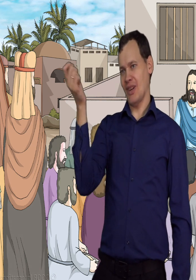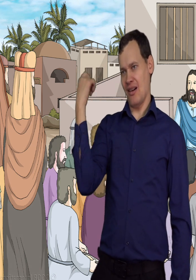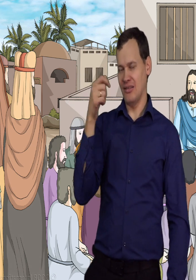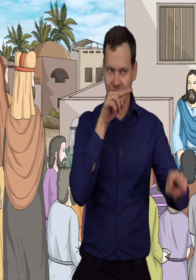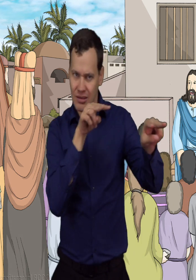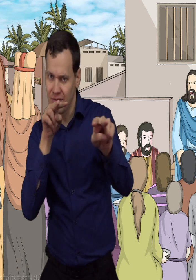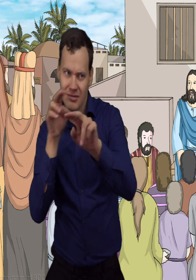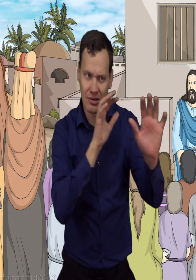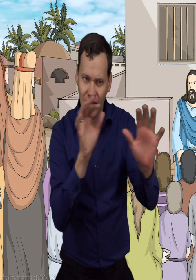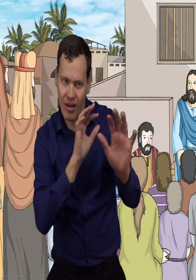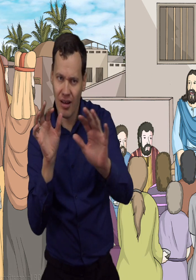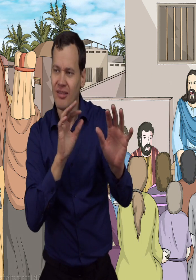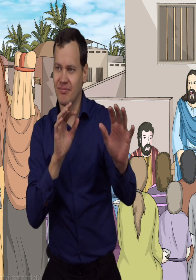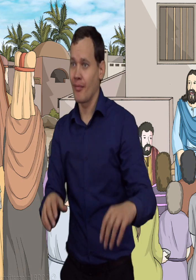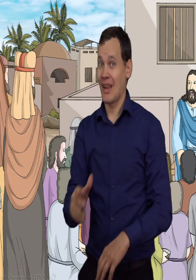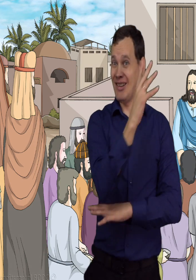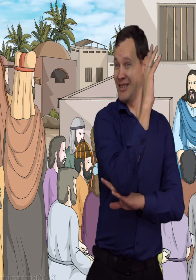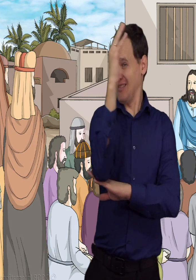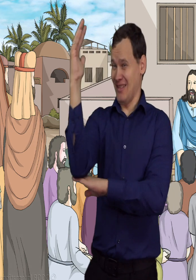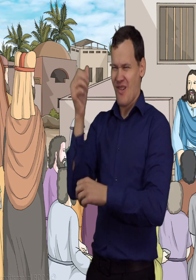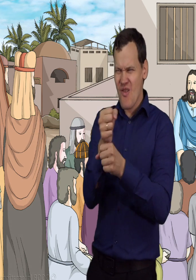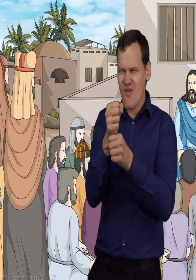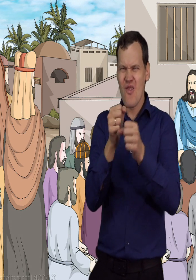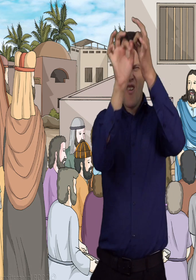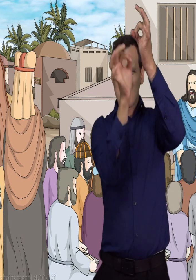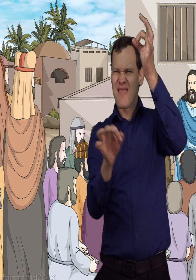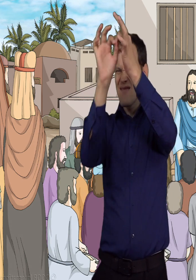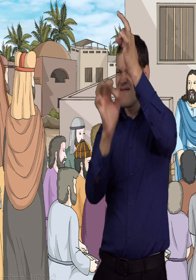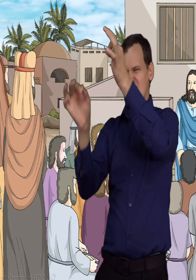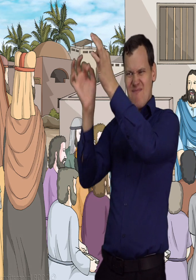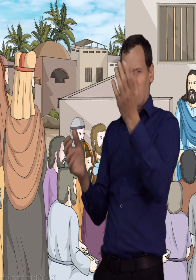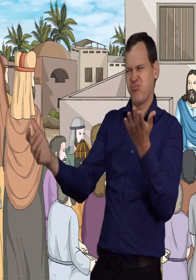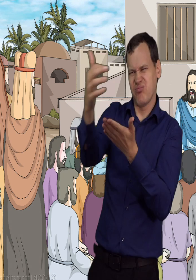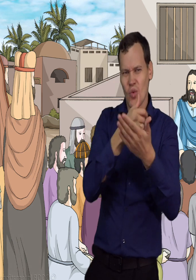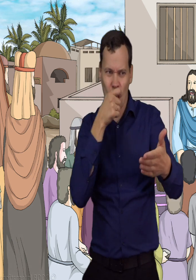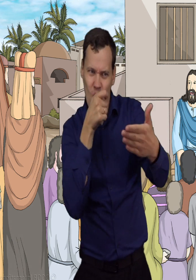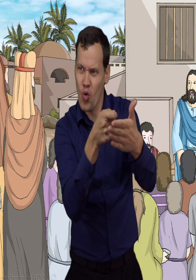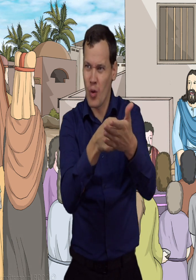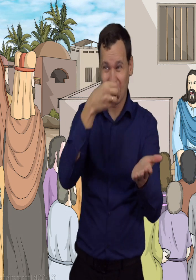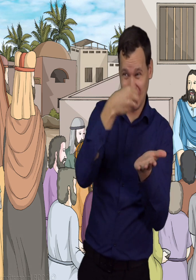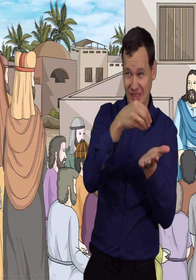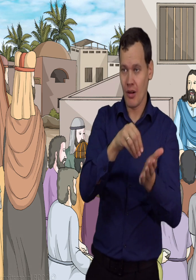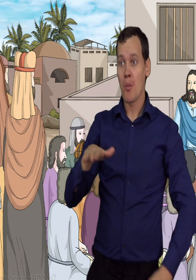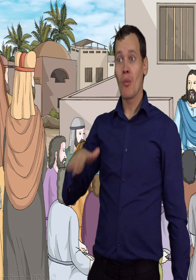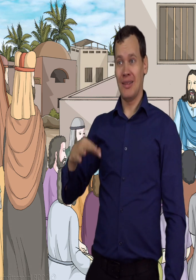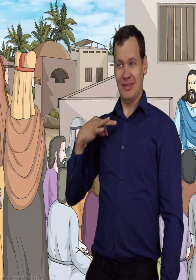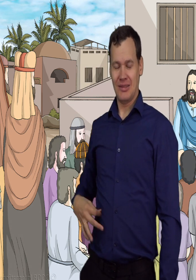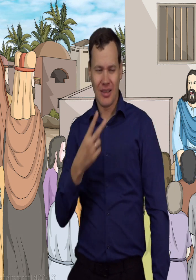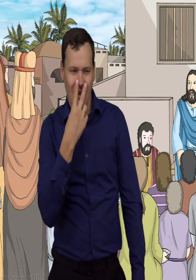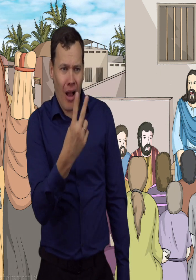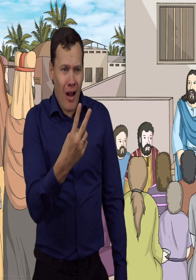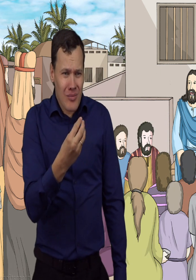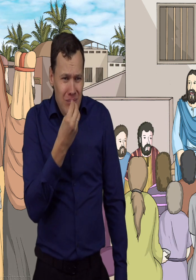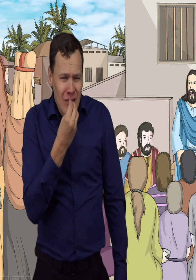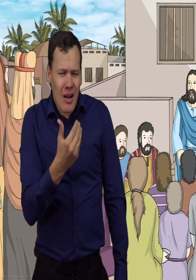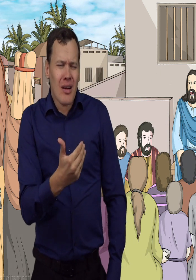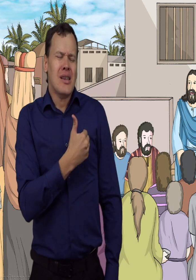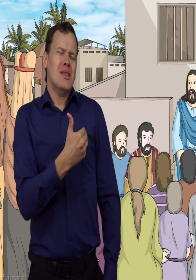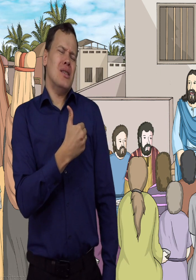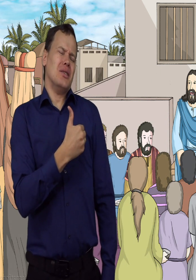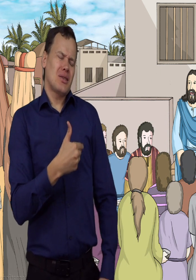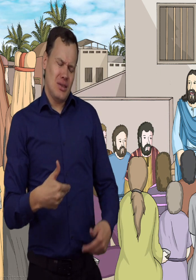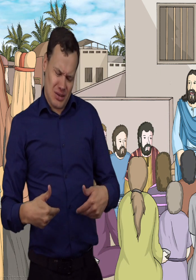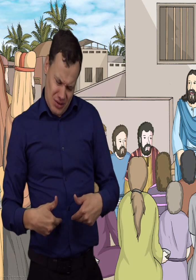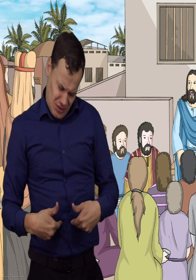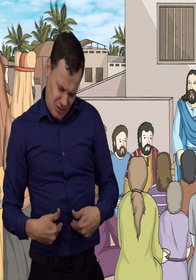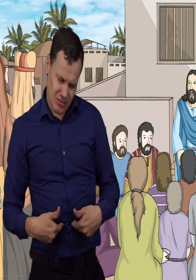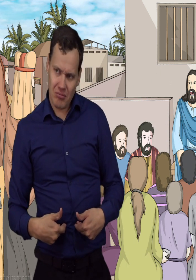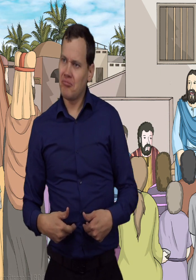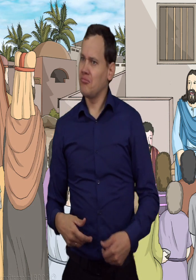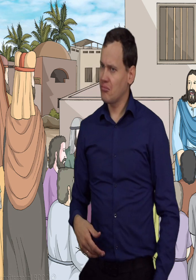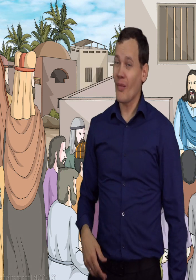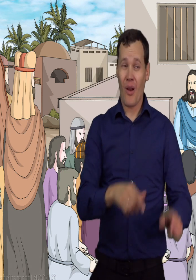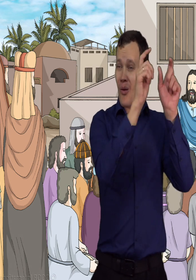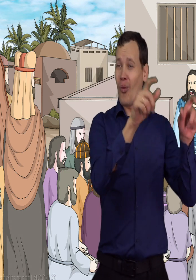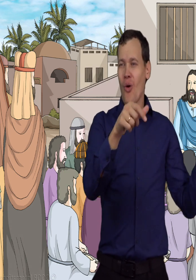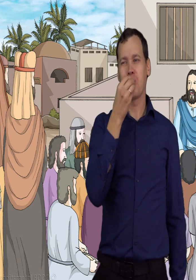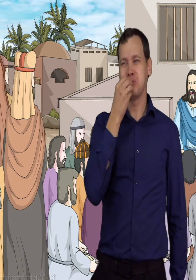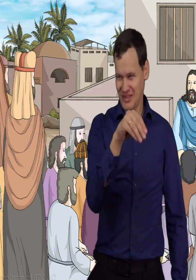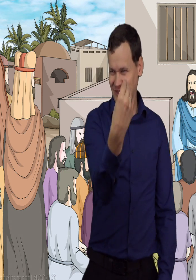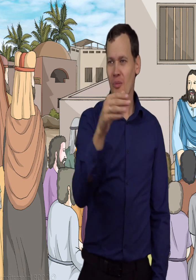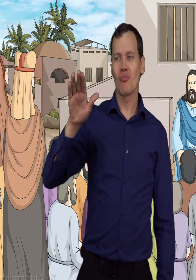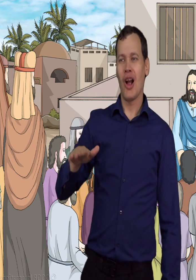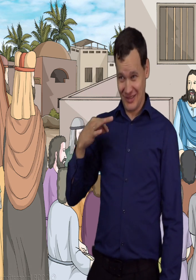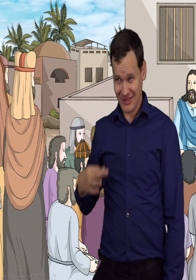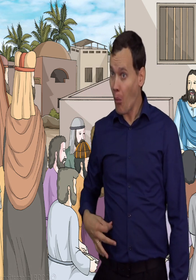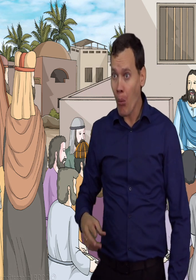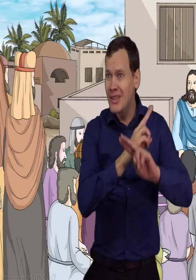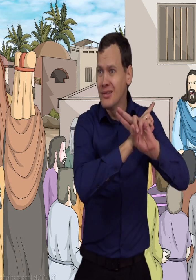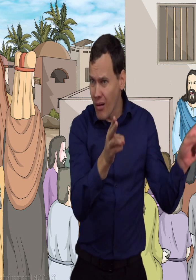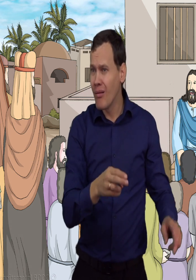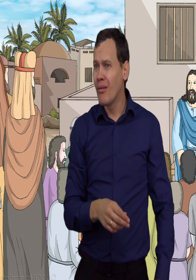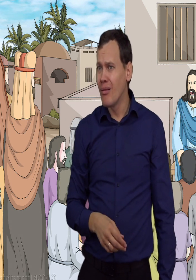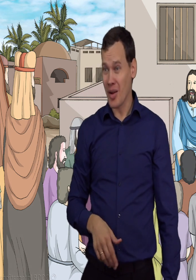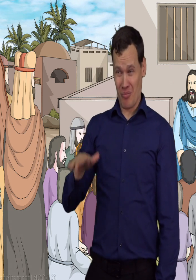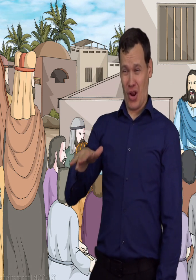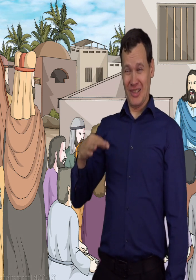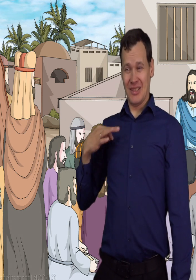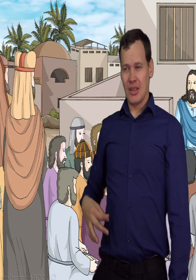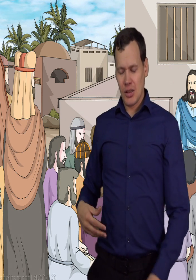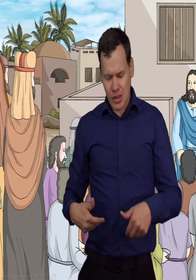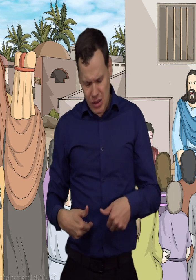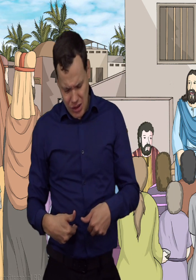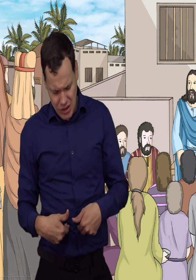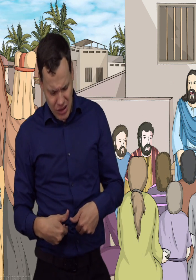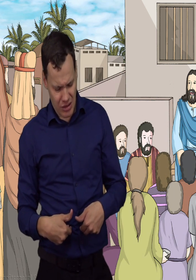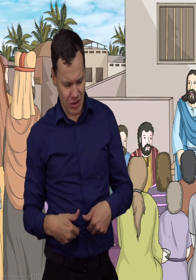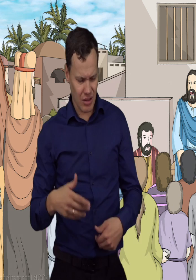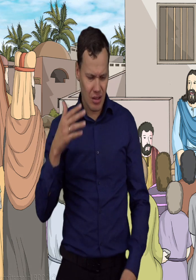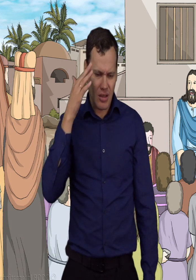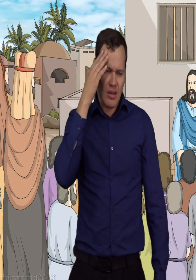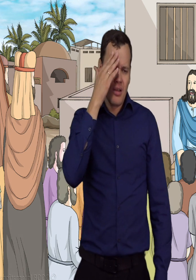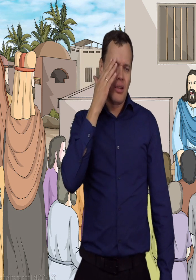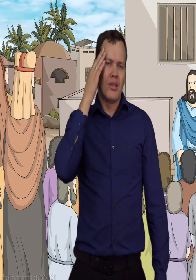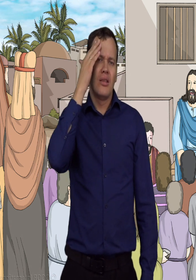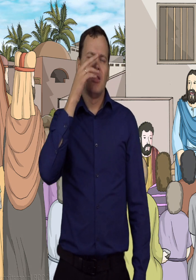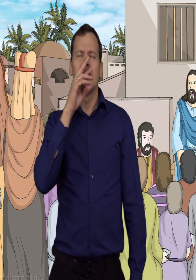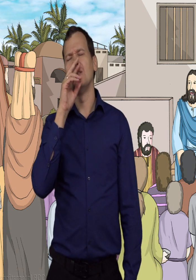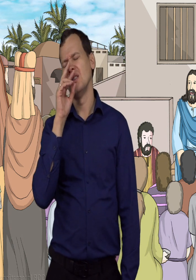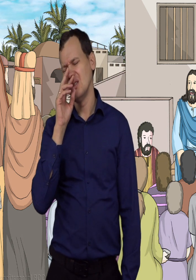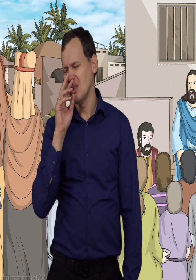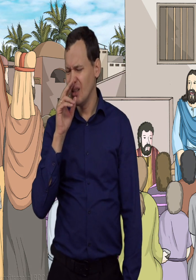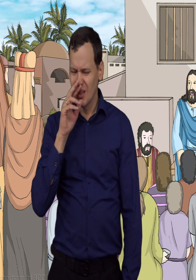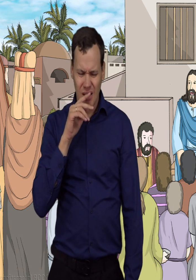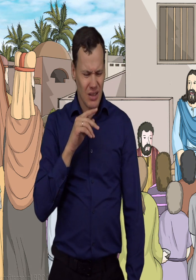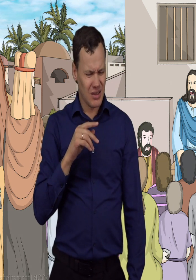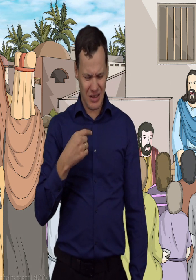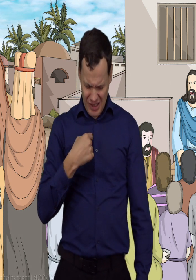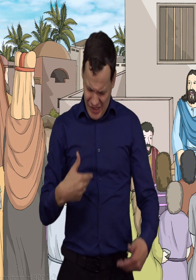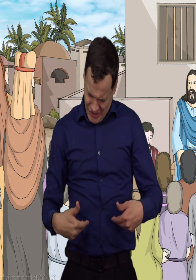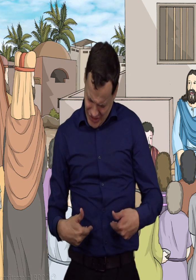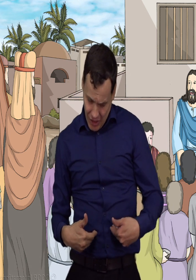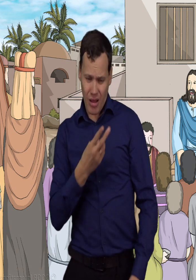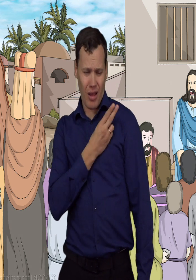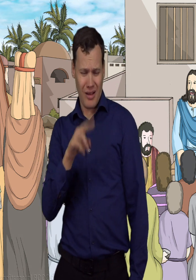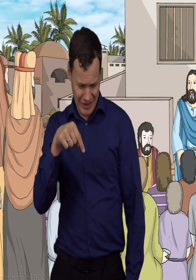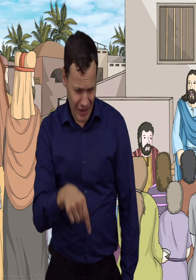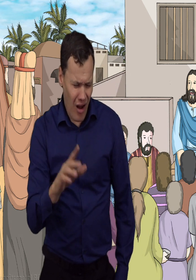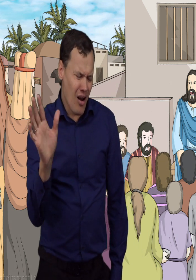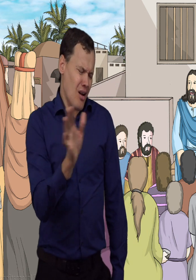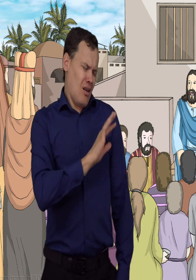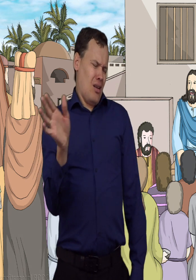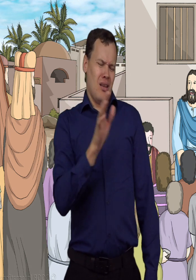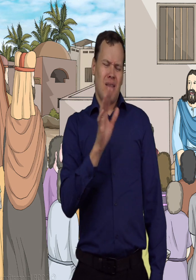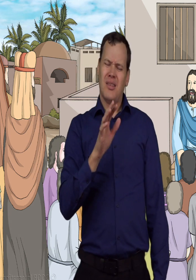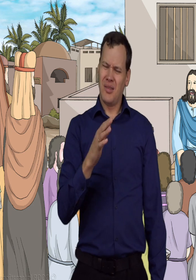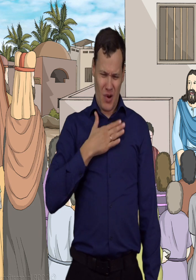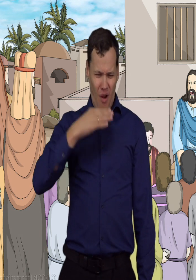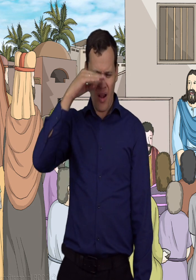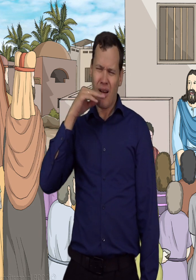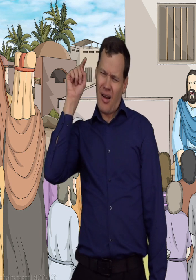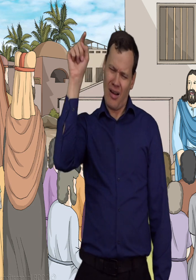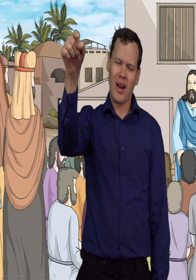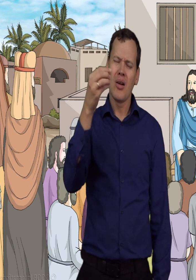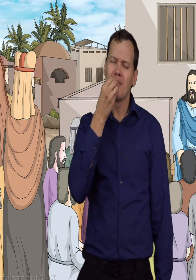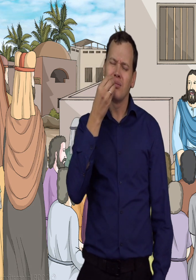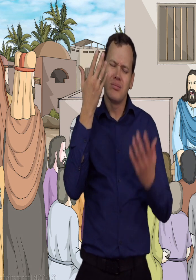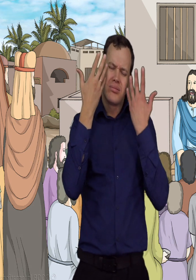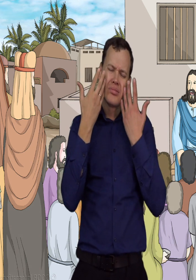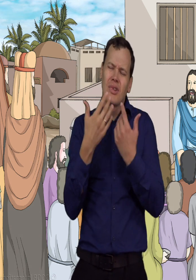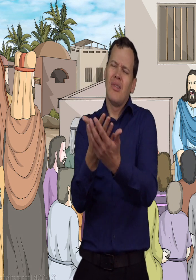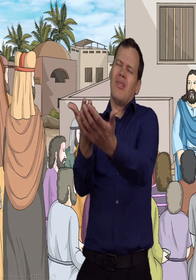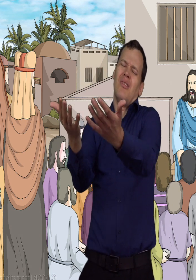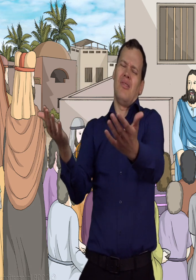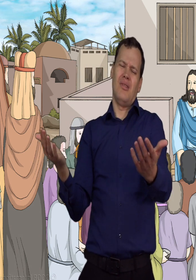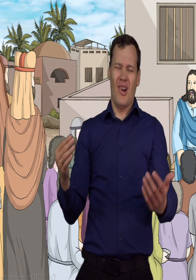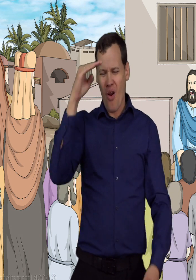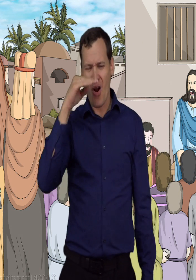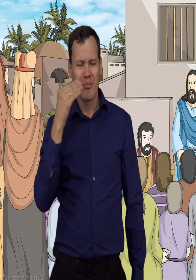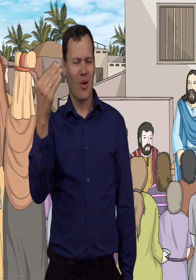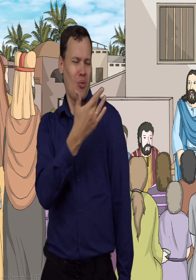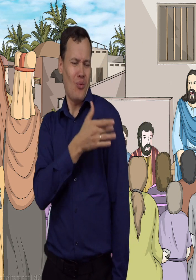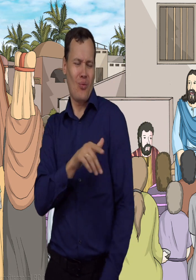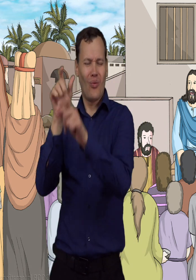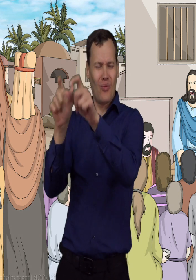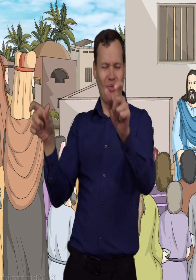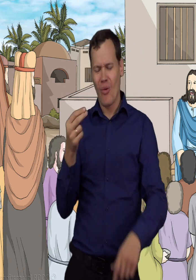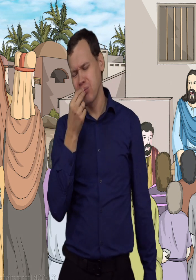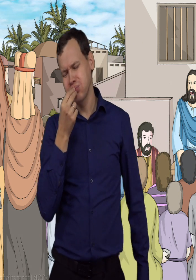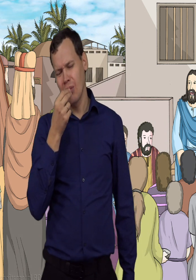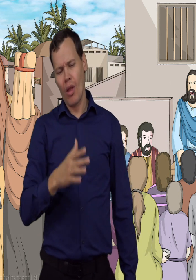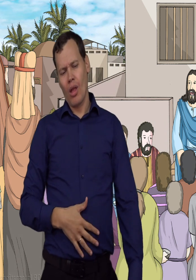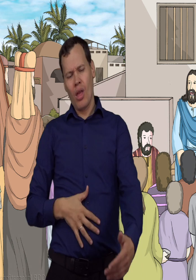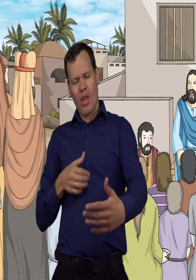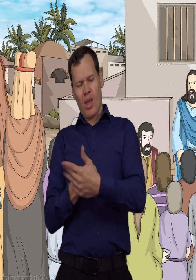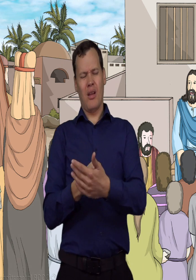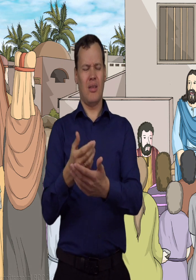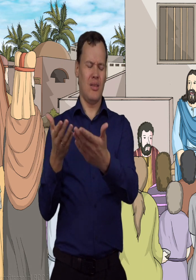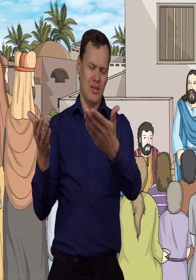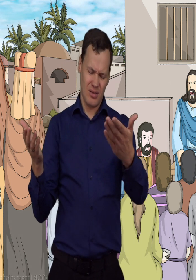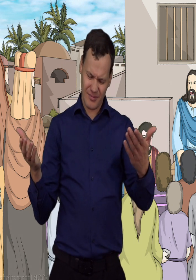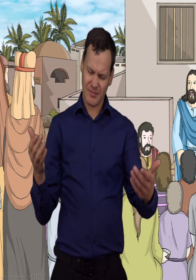He longed to fill his belly with the pods the pigs were eating, but no one would give him a thing. Finally he came to his senses and said, ‘How many of my father’s hired servants have plenty of food? But here I am, starving to death!